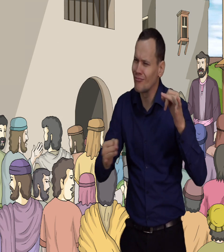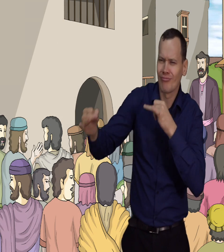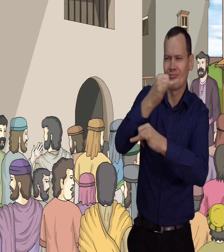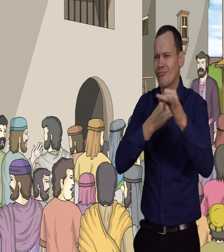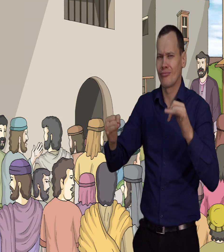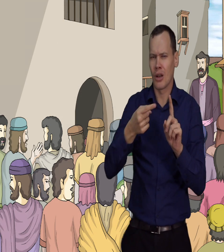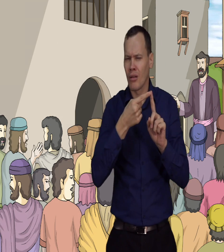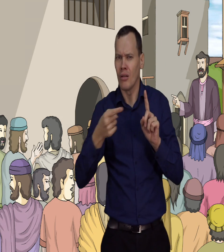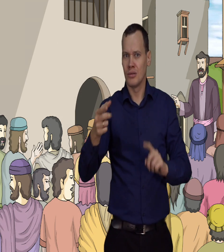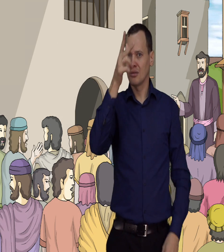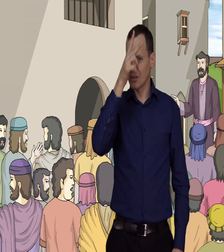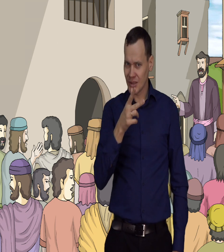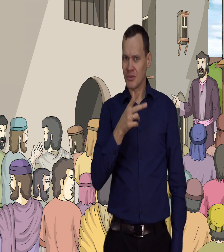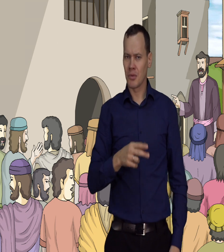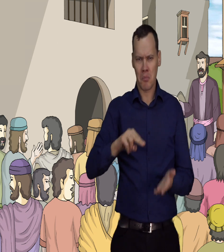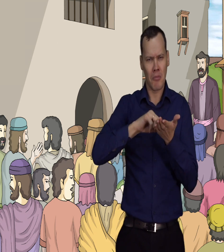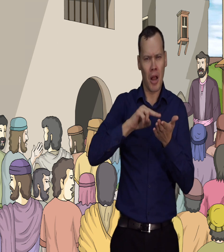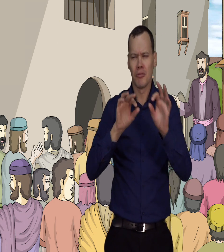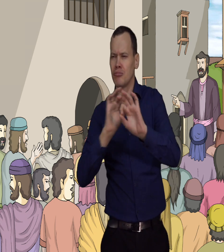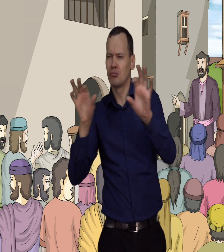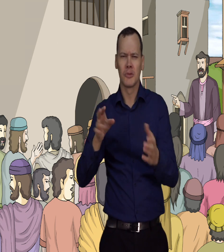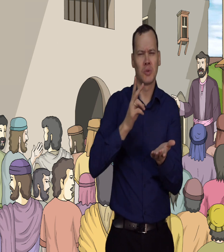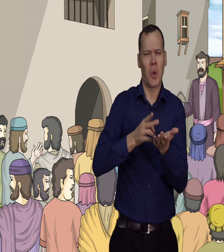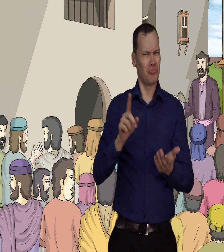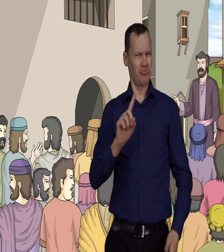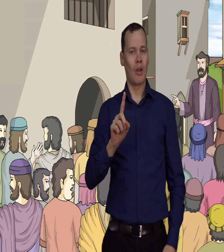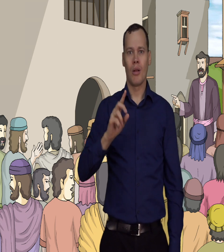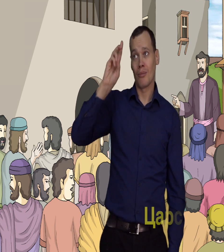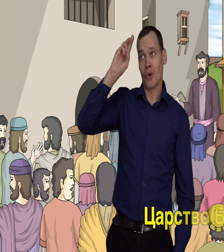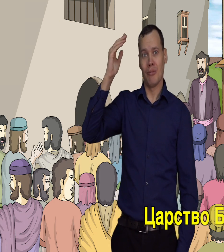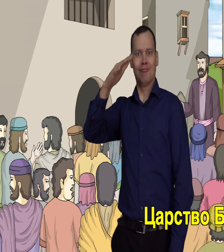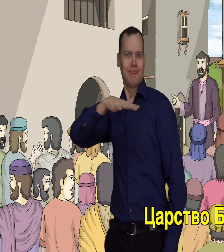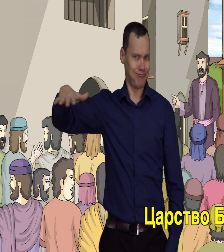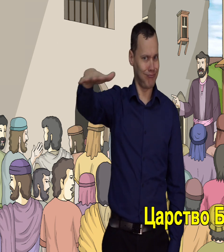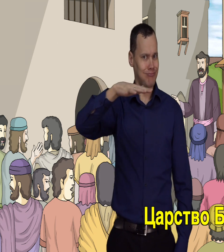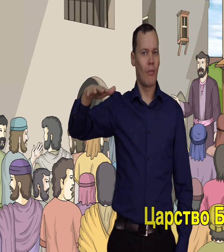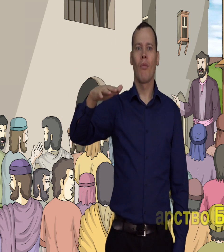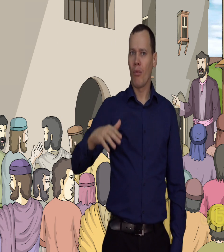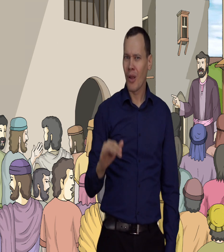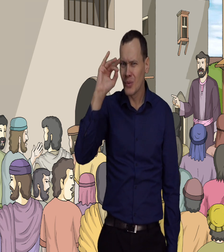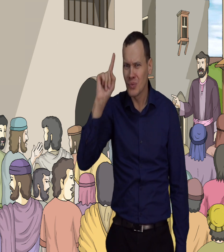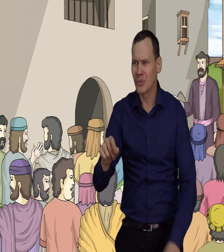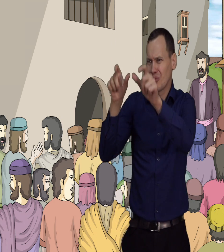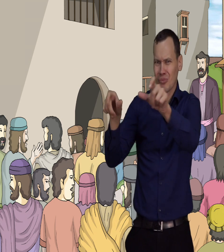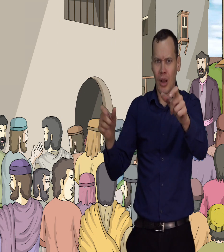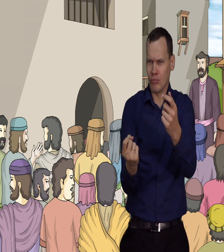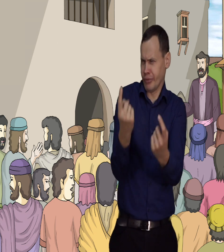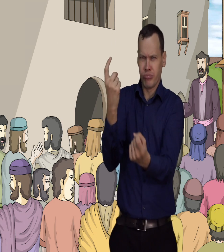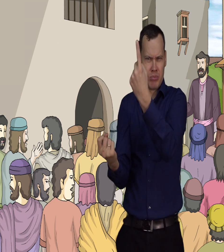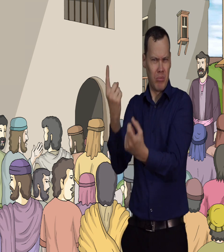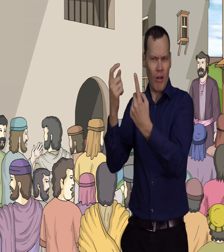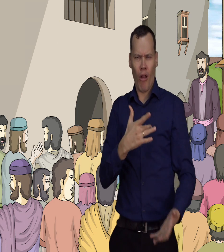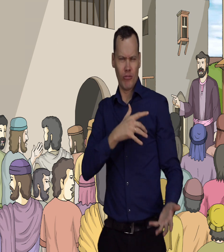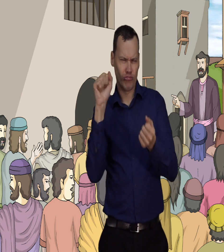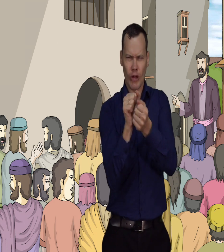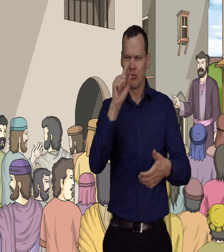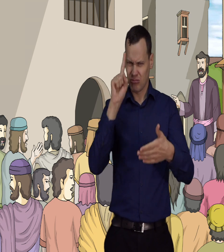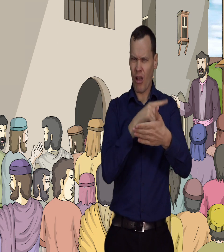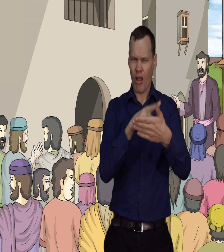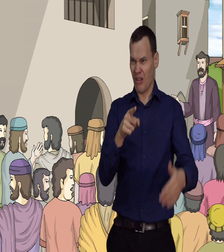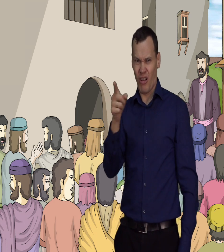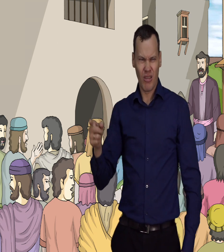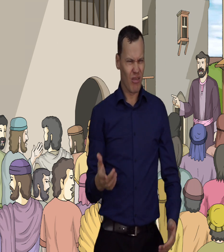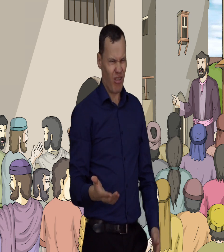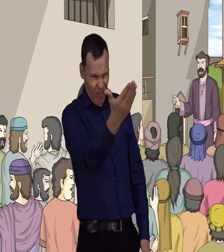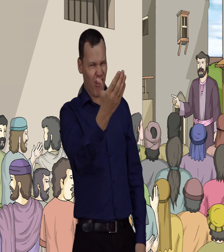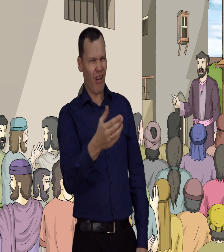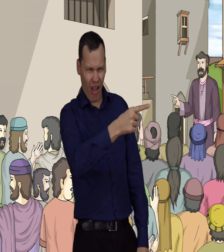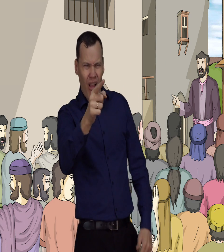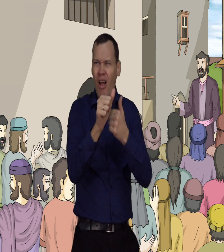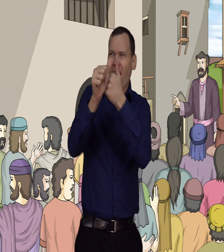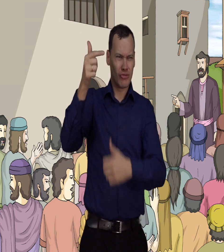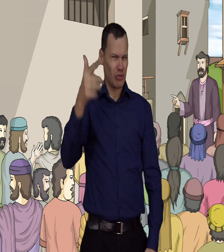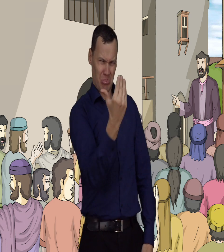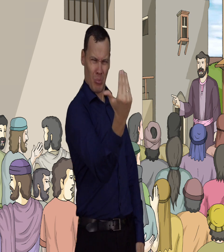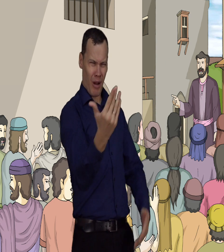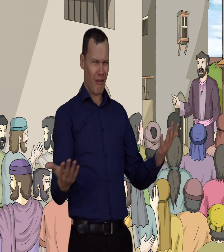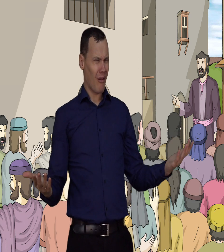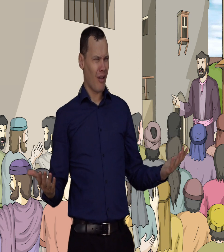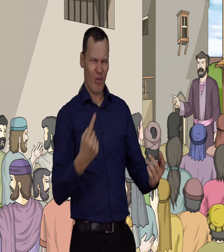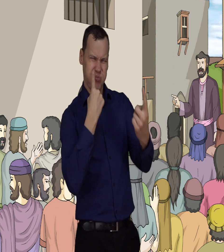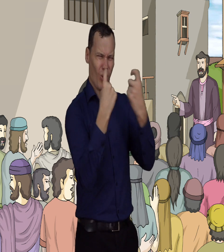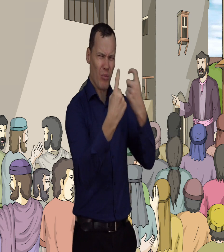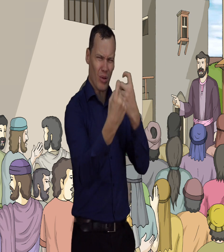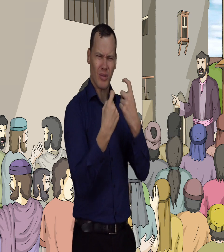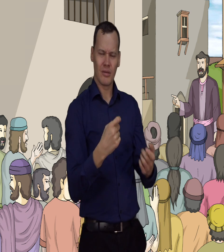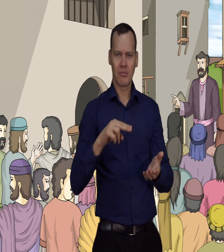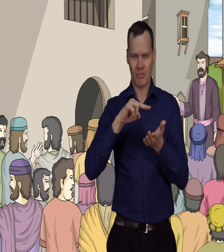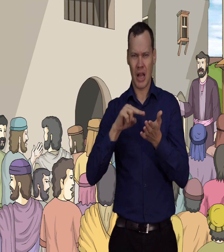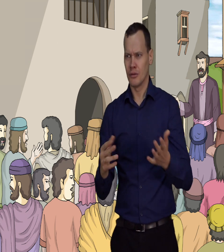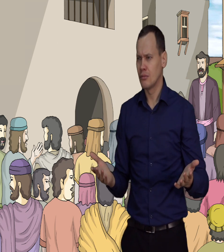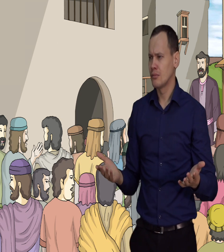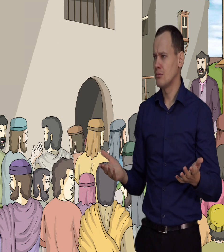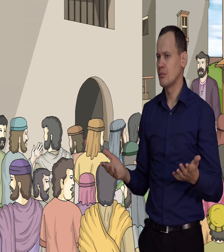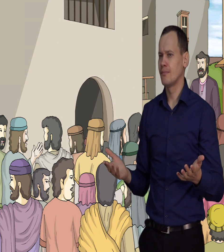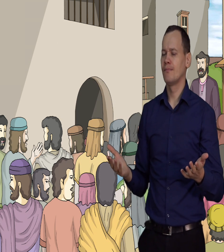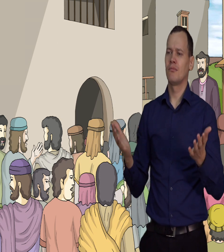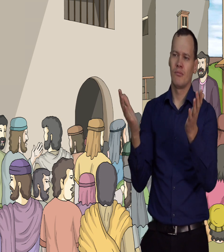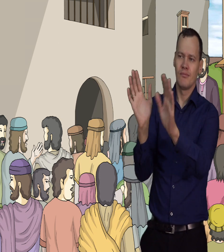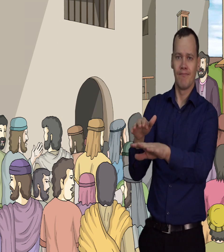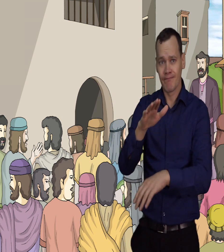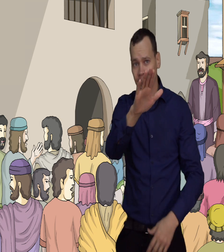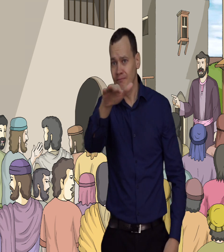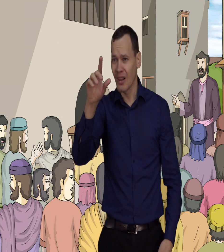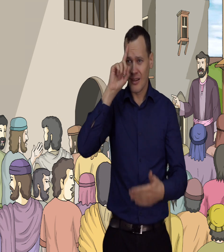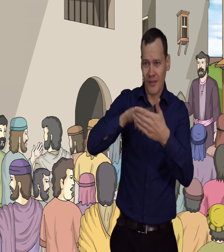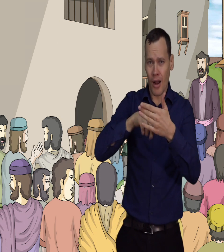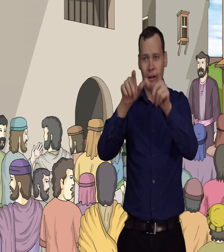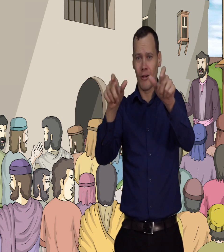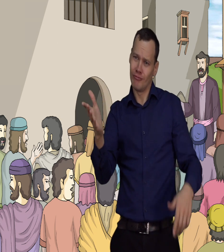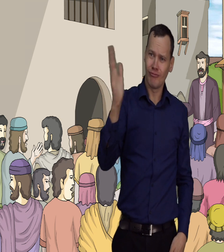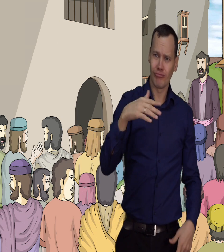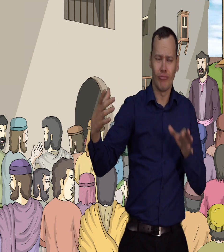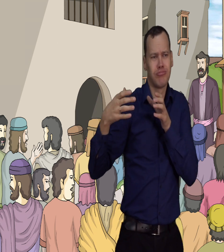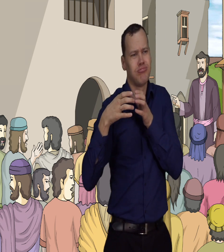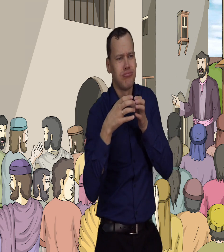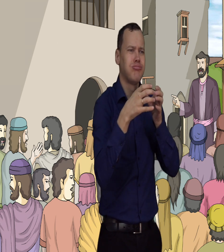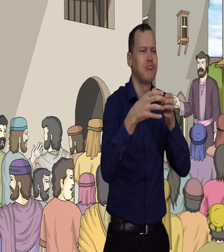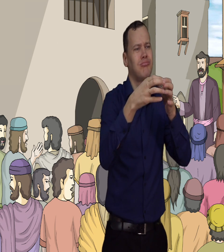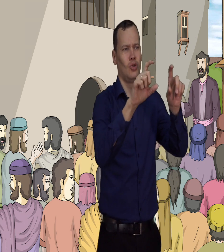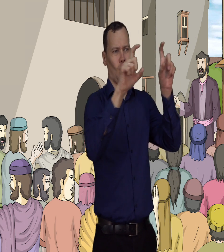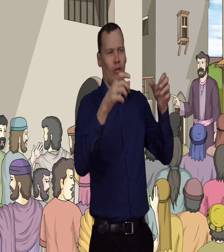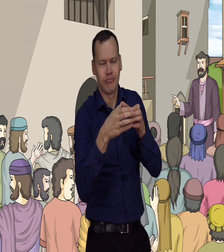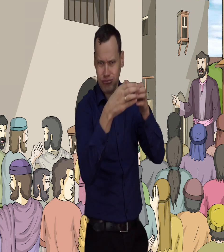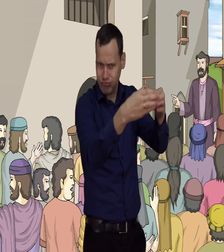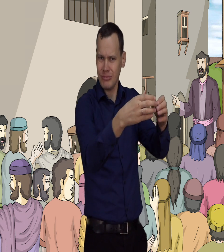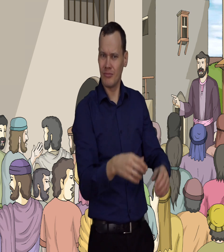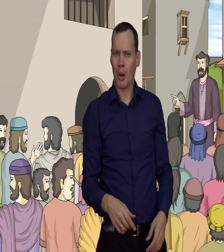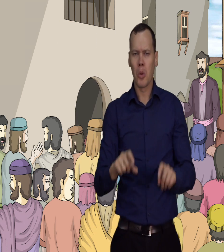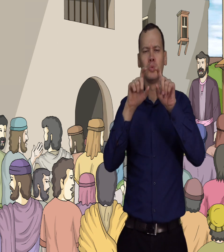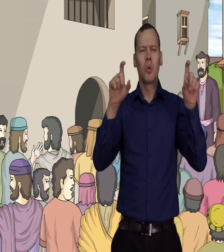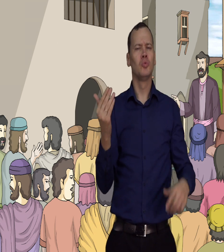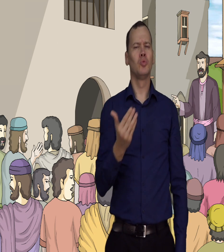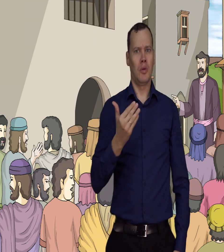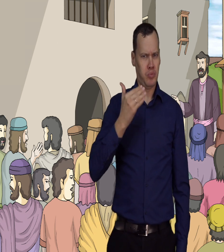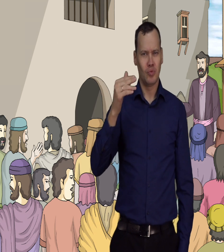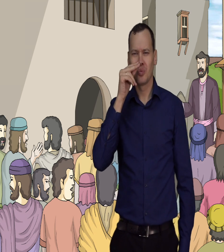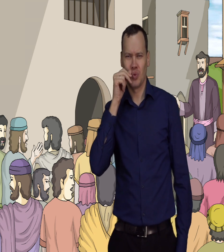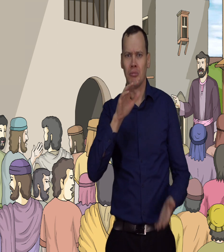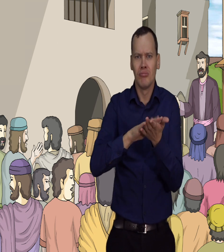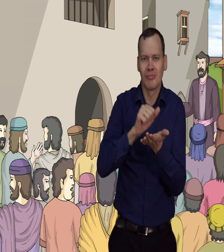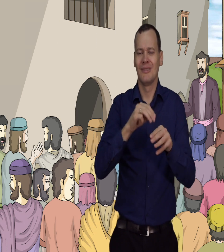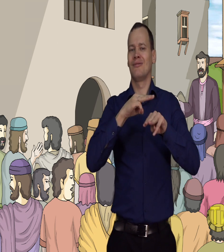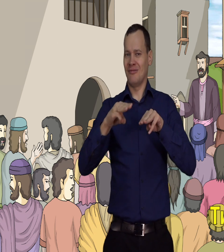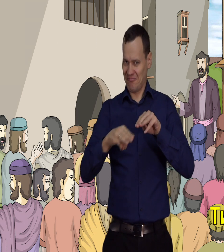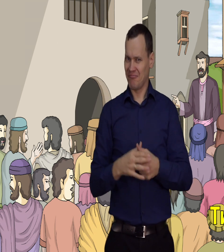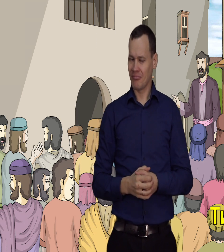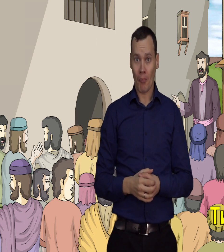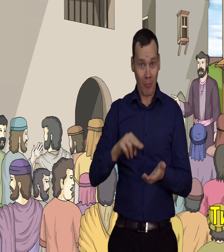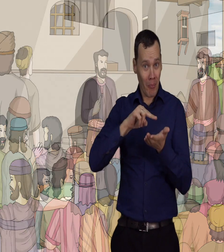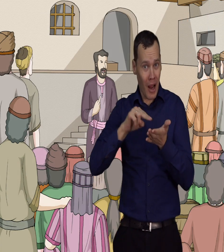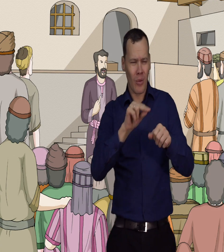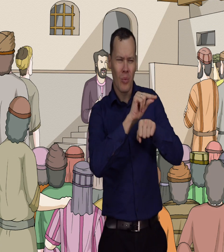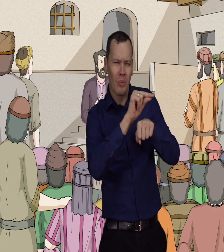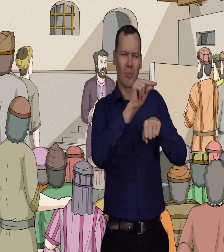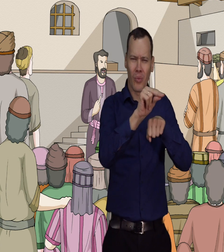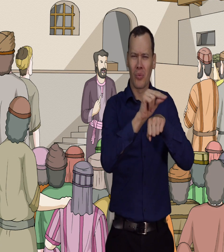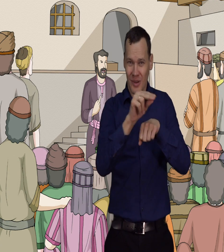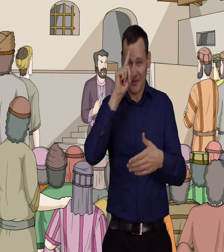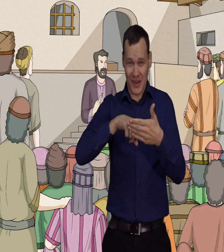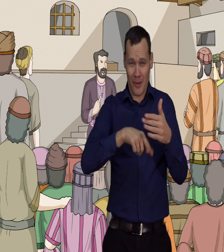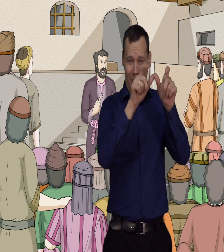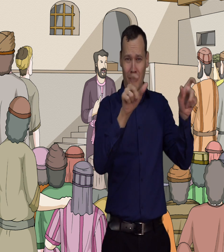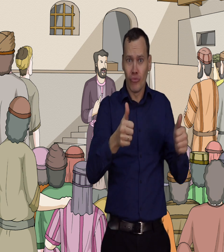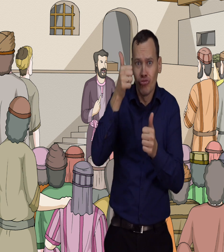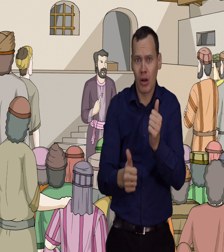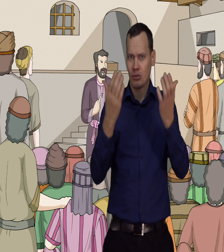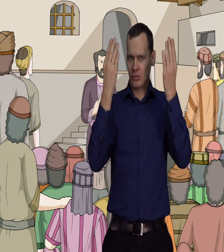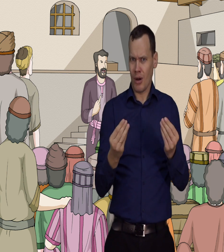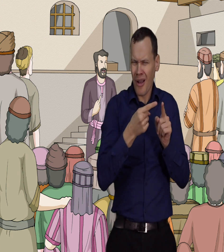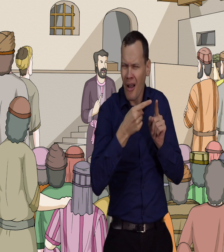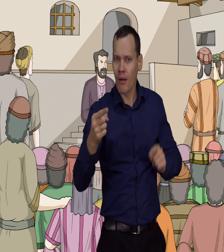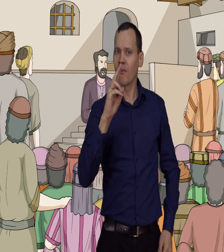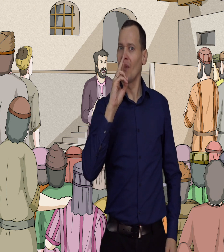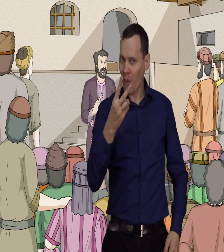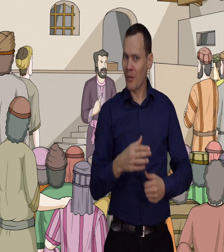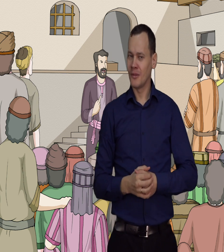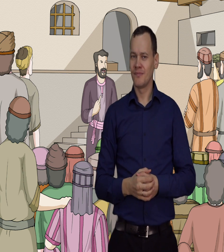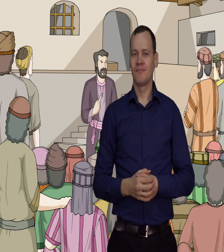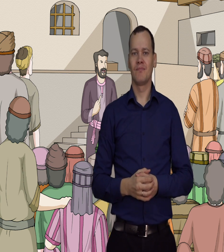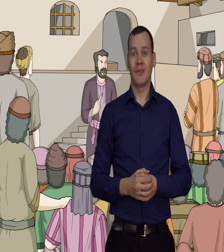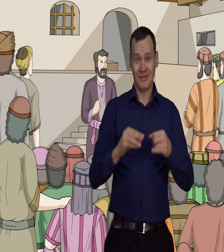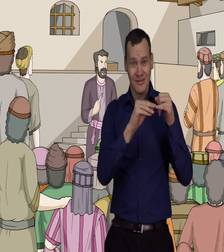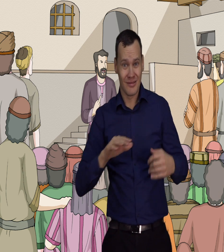But when some of them stubbornly refused to believe and publicly maligned the Way, Paul took his disciples and left the synagogue to conduct daily discussions in the lecture hall of Tyrannus.